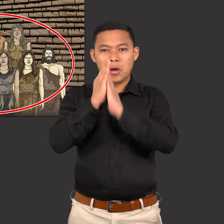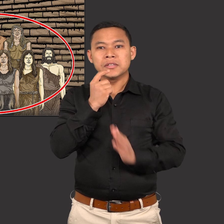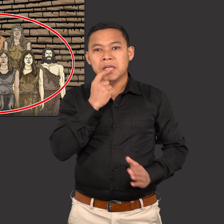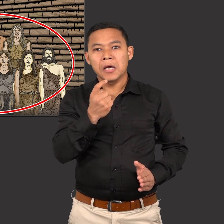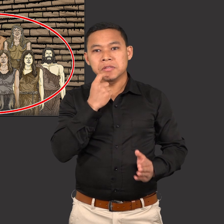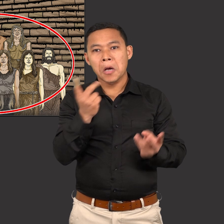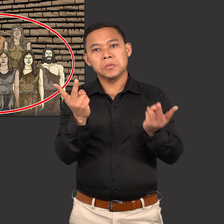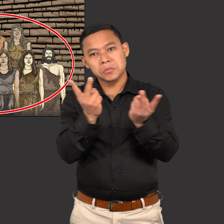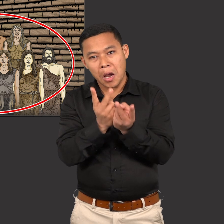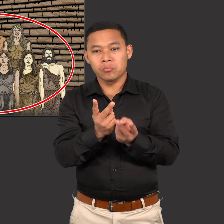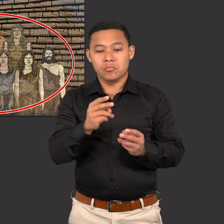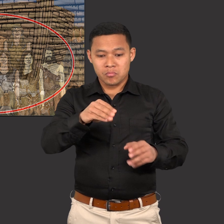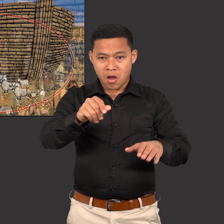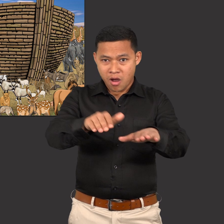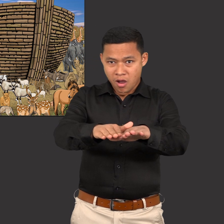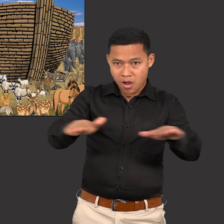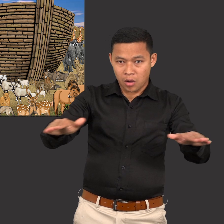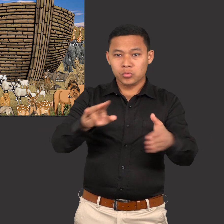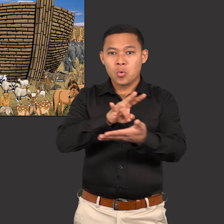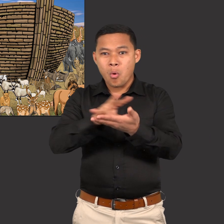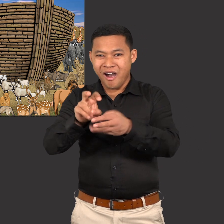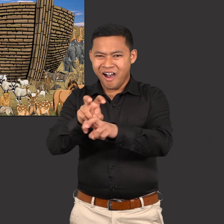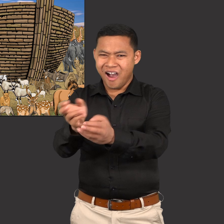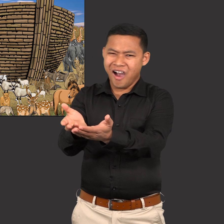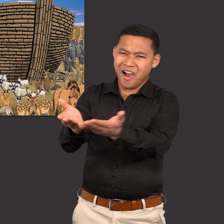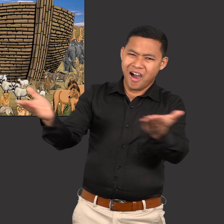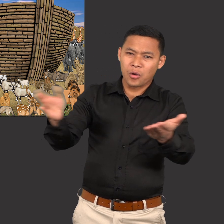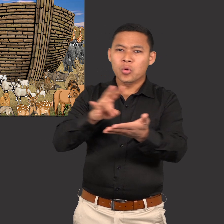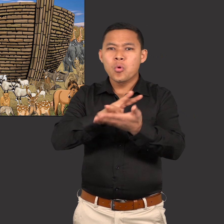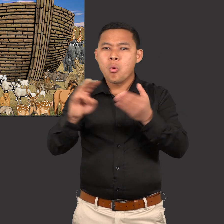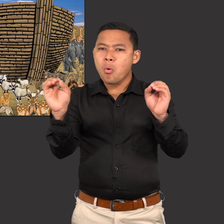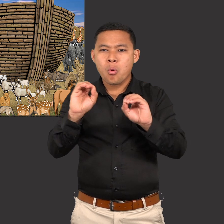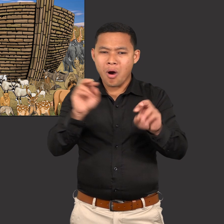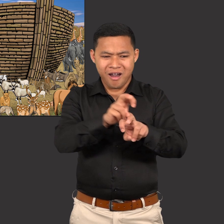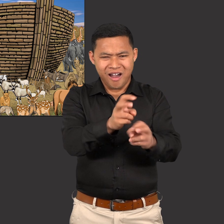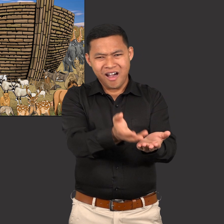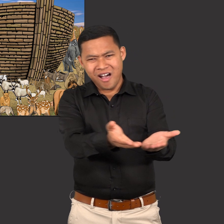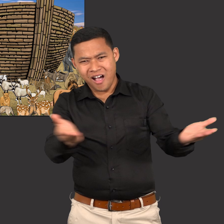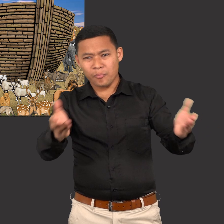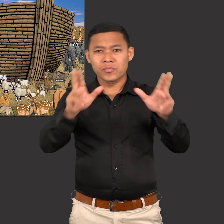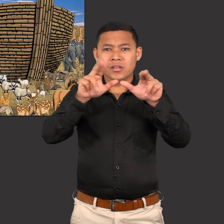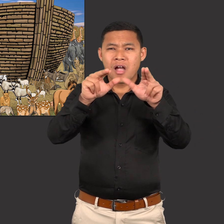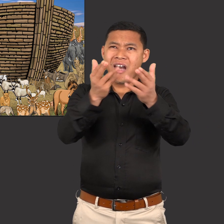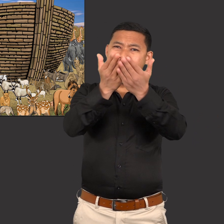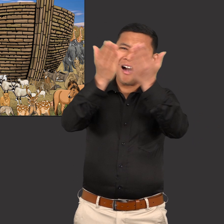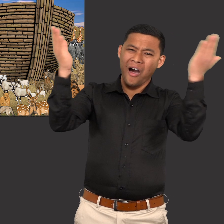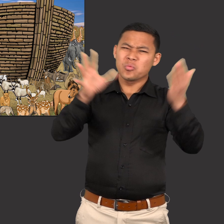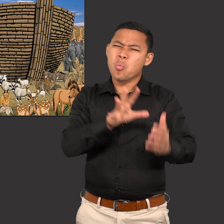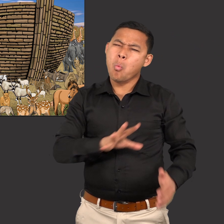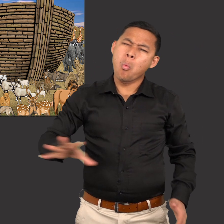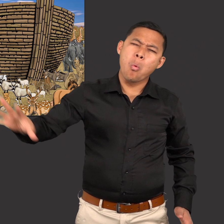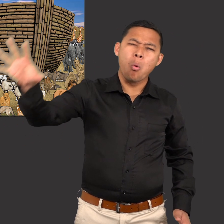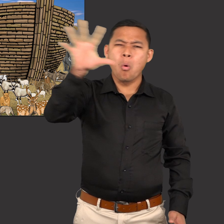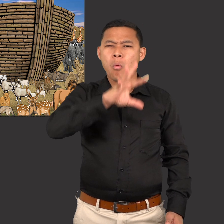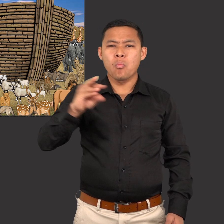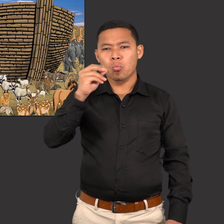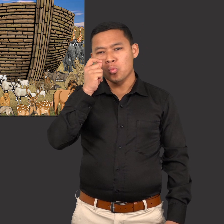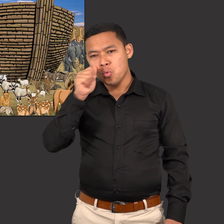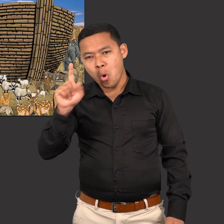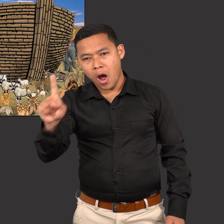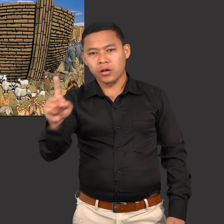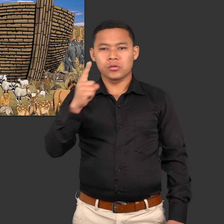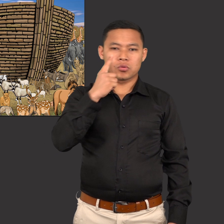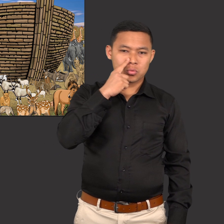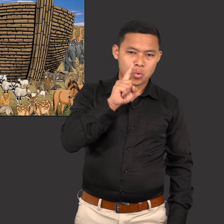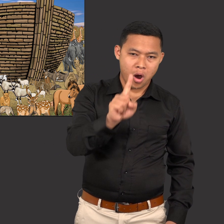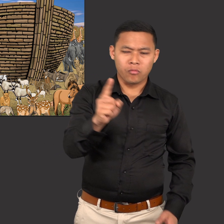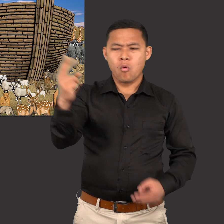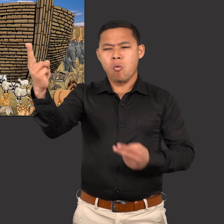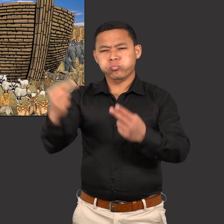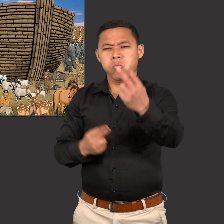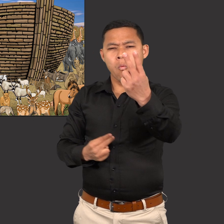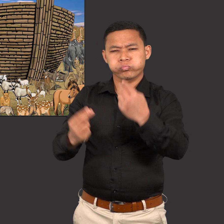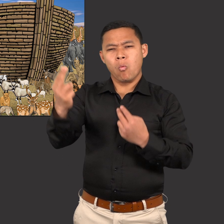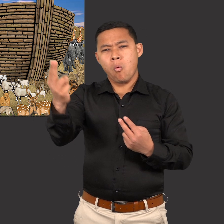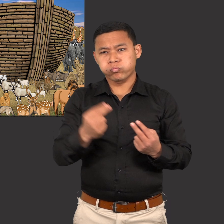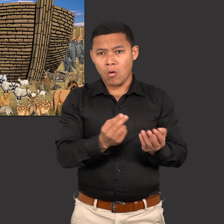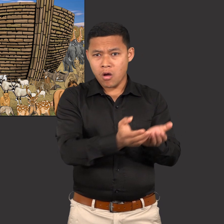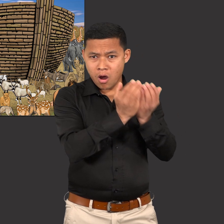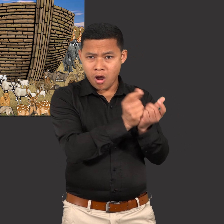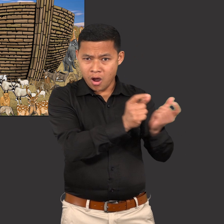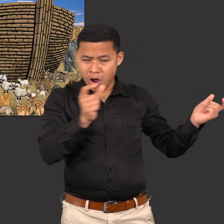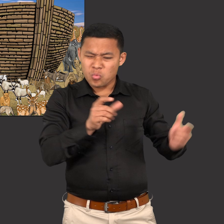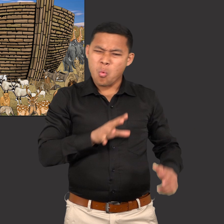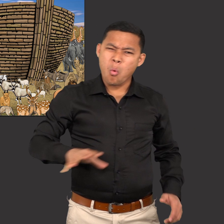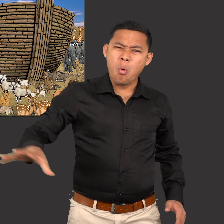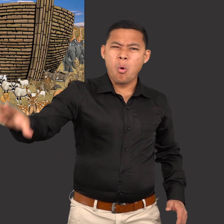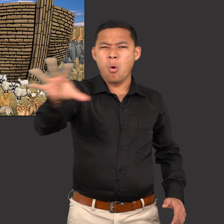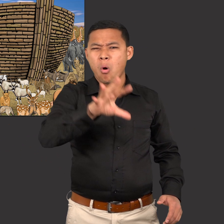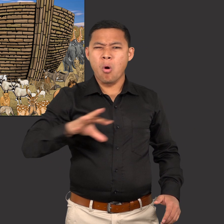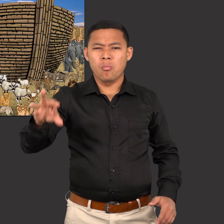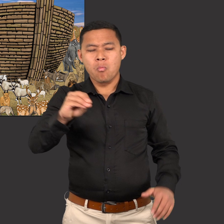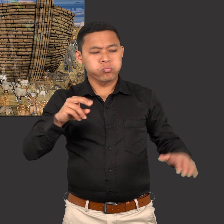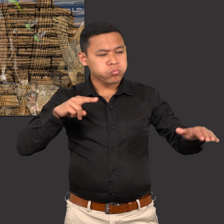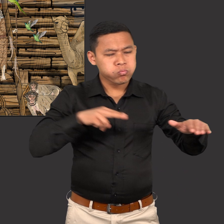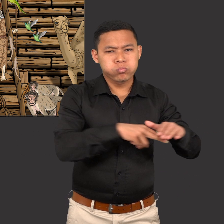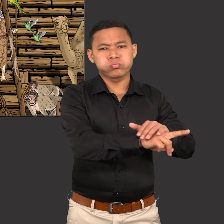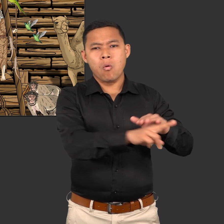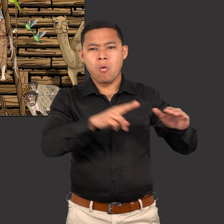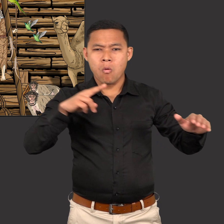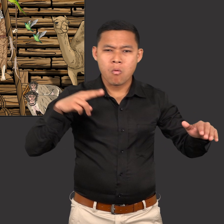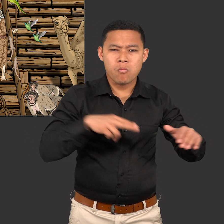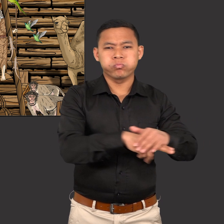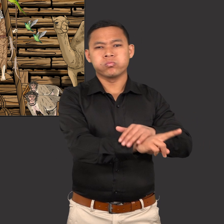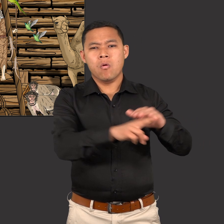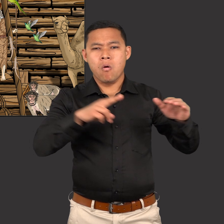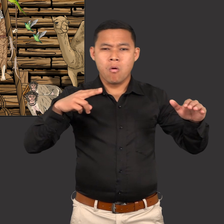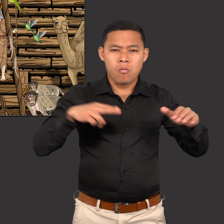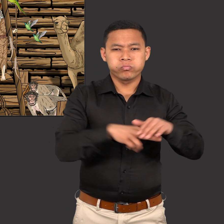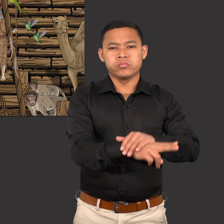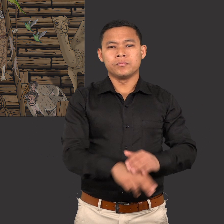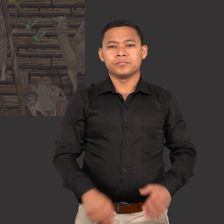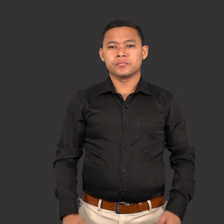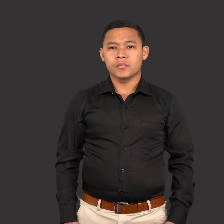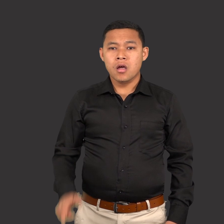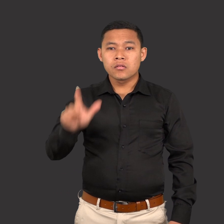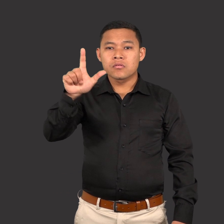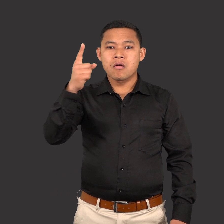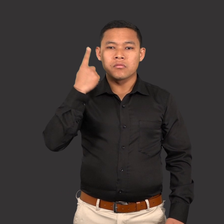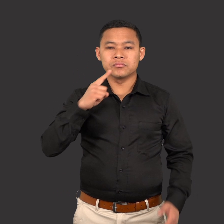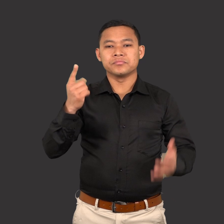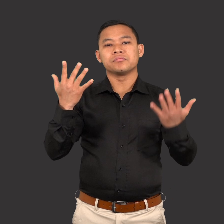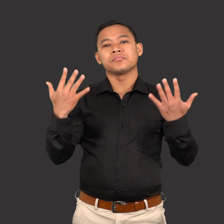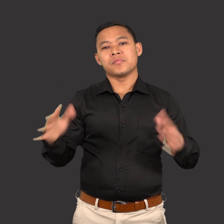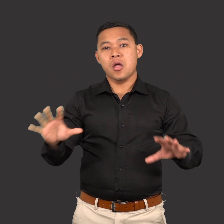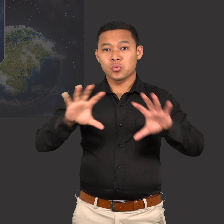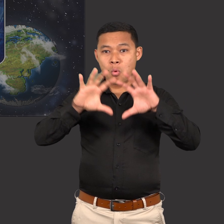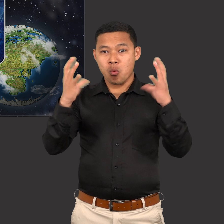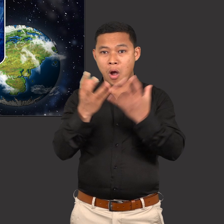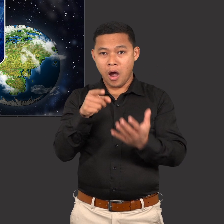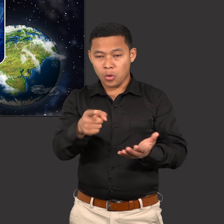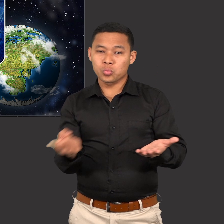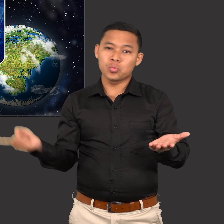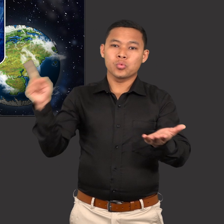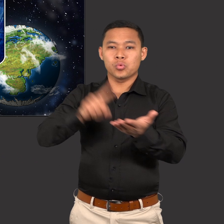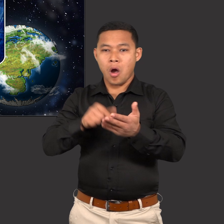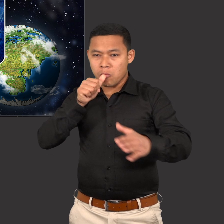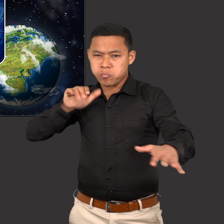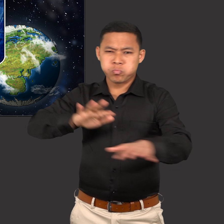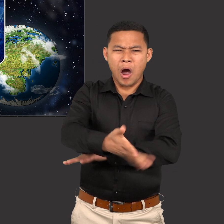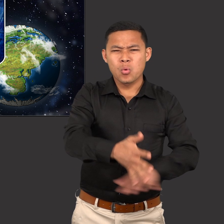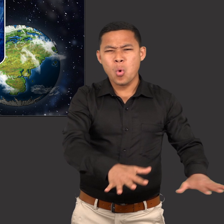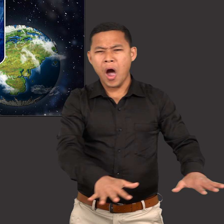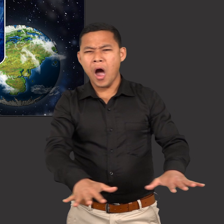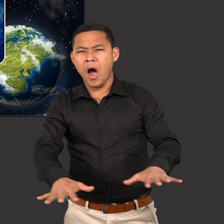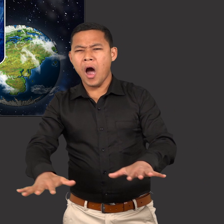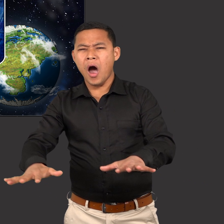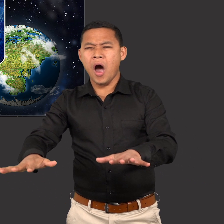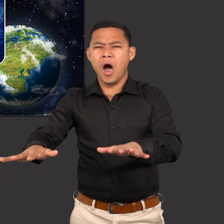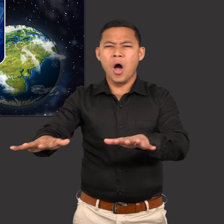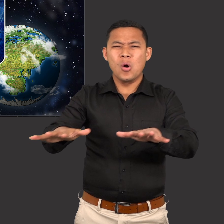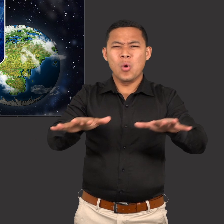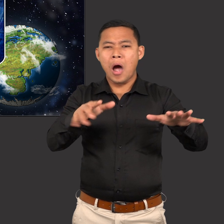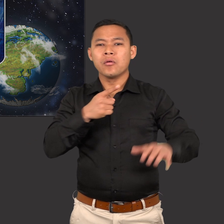The clean and unclean animals, the birds, and everything that crawls along the ground came to Noah to enter the ark, two by two, male and female, as God had commanded Noah.